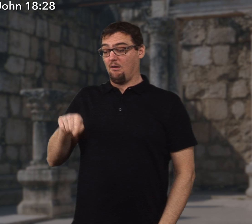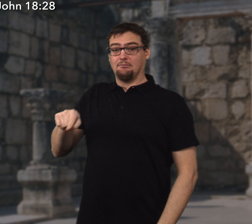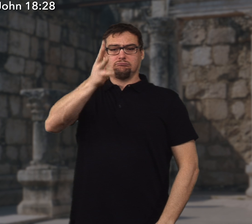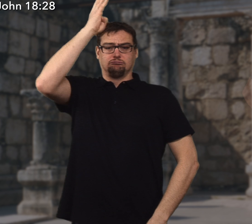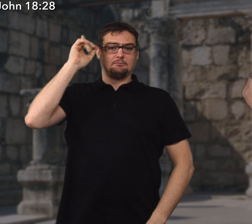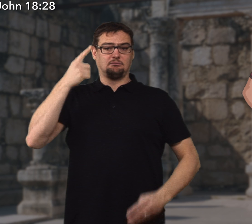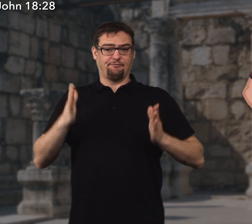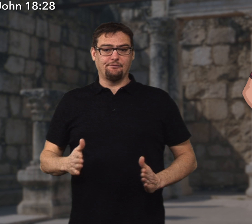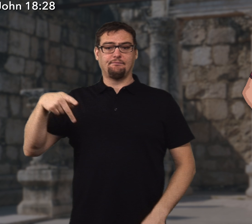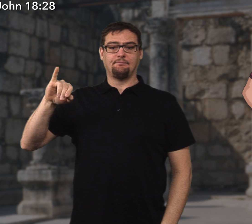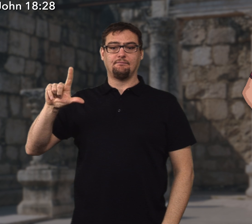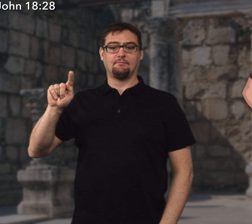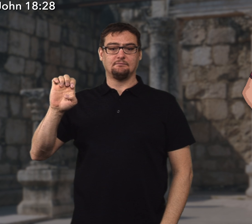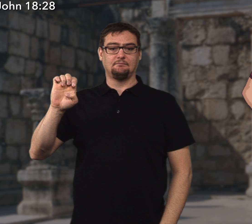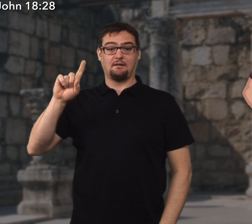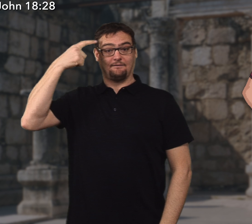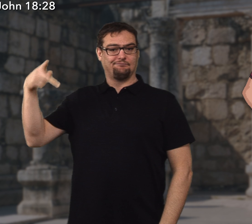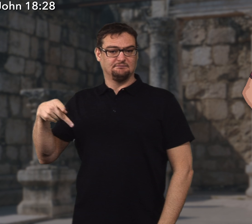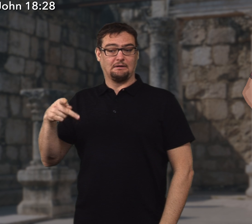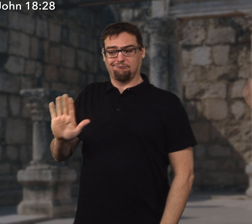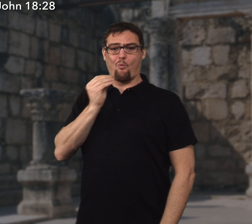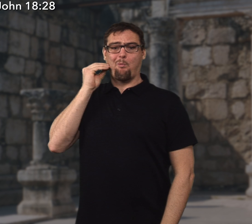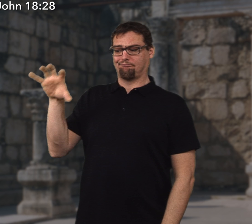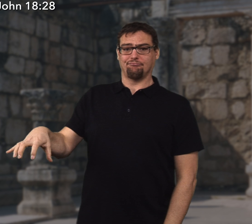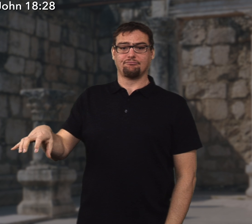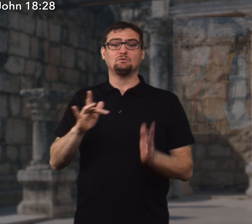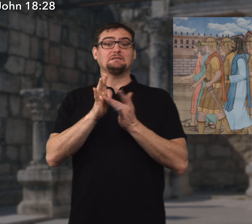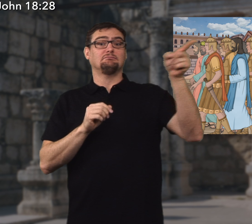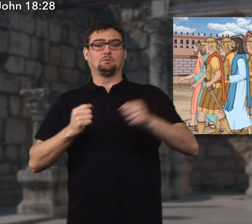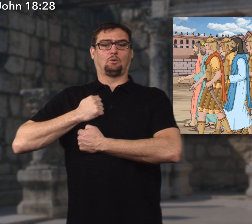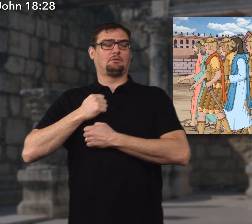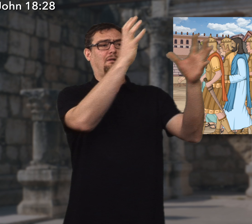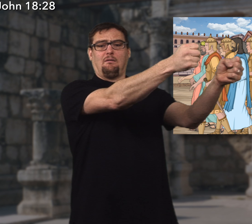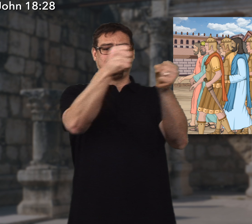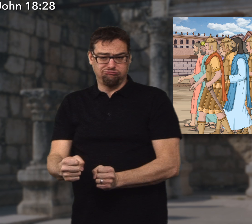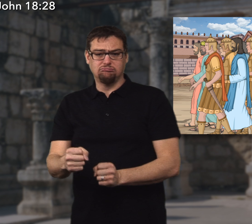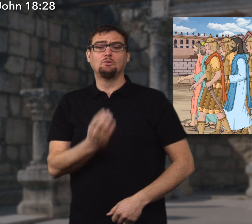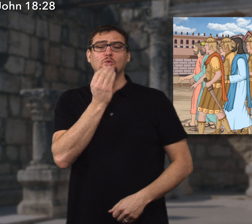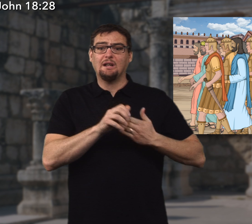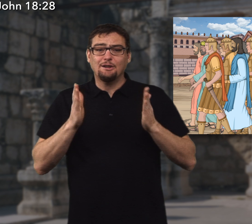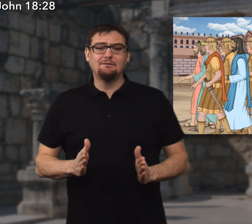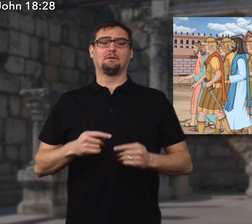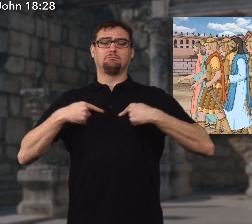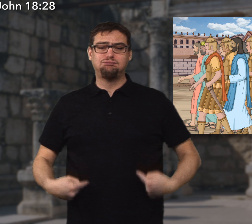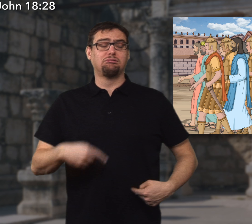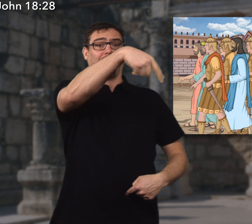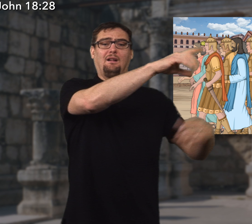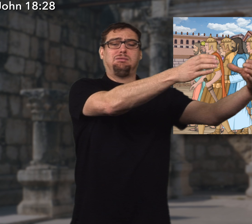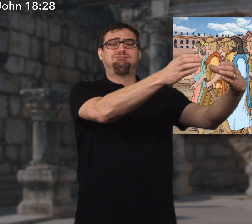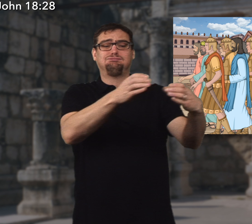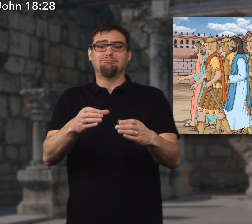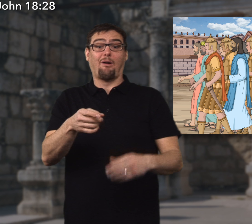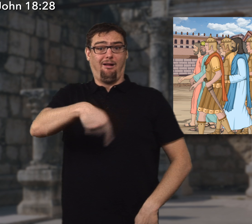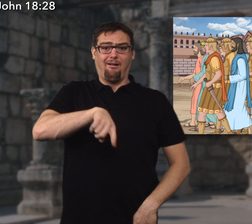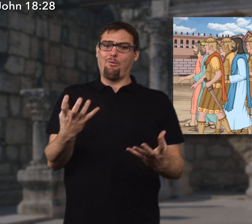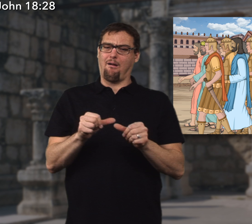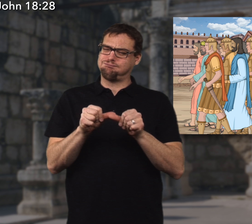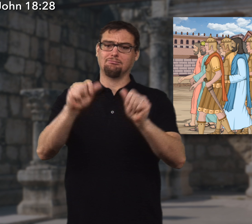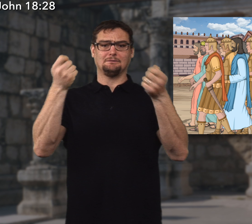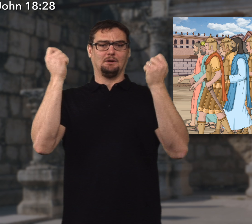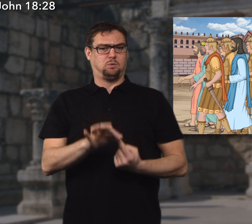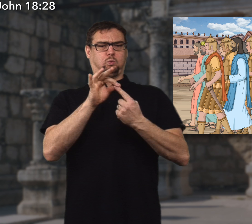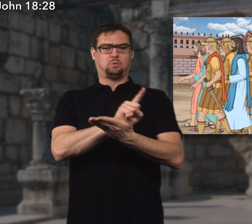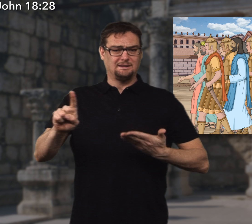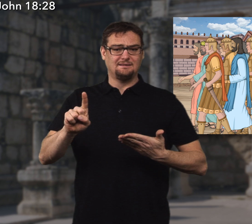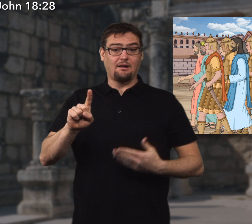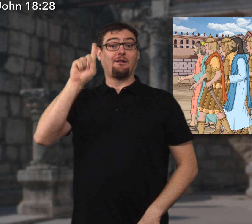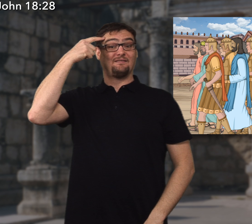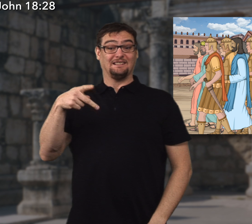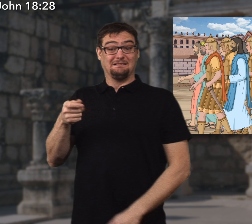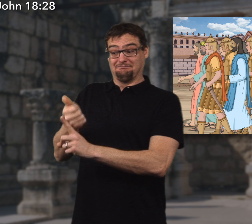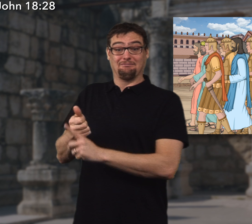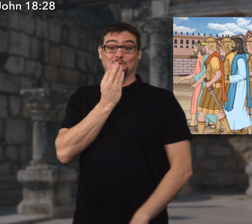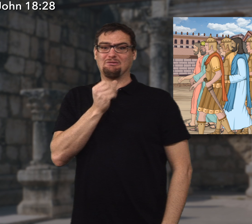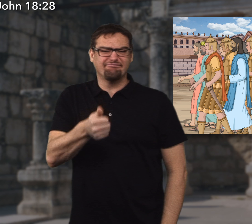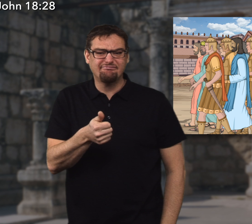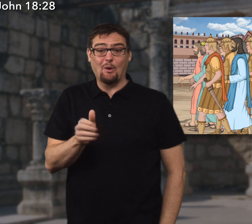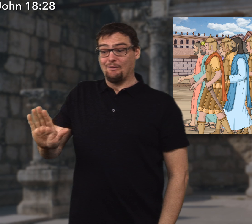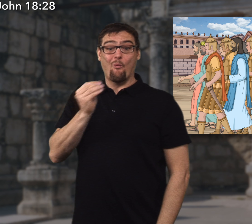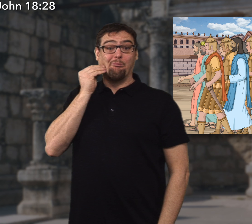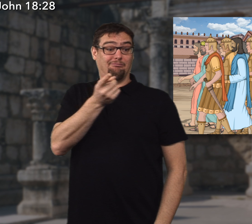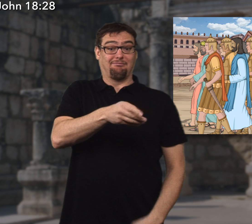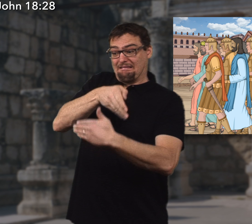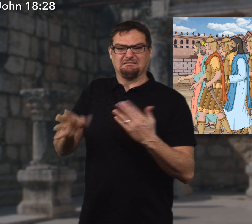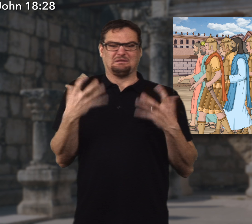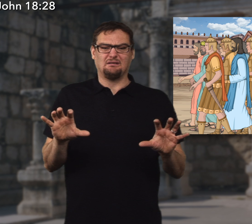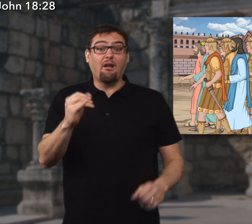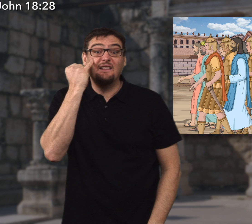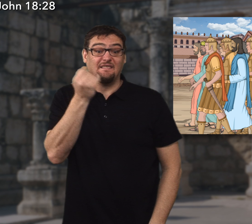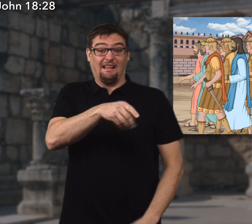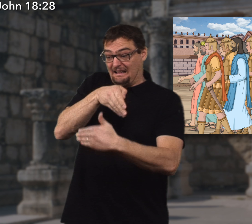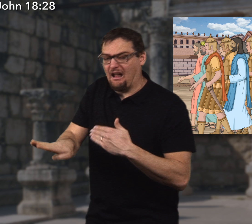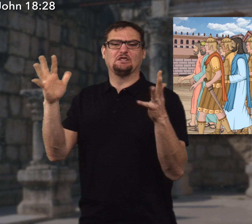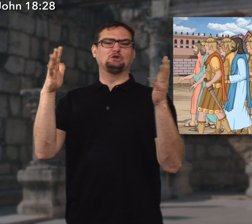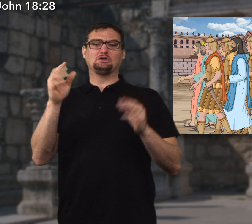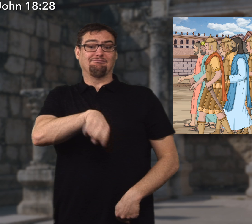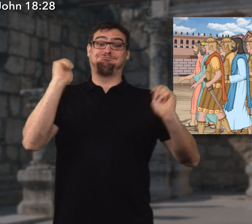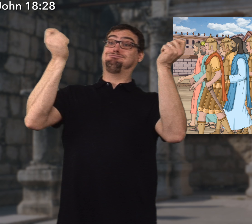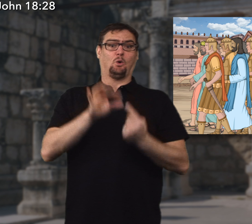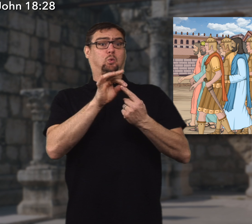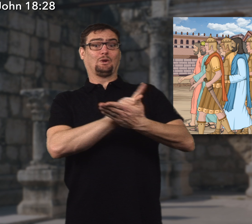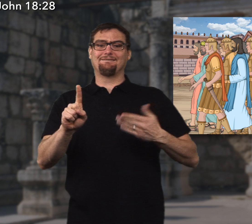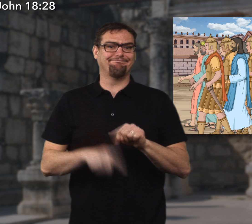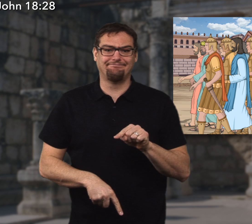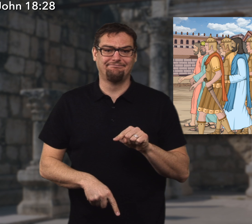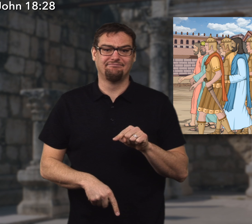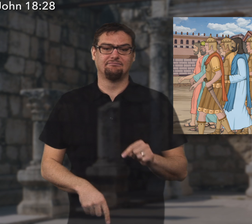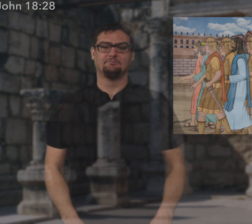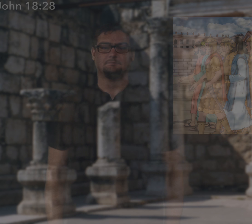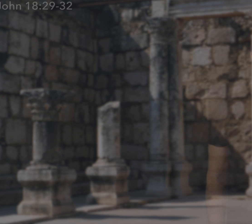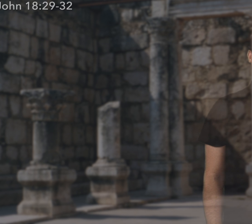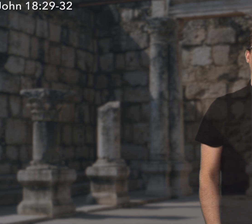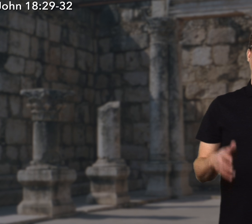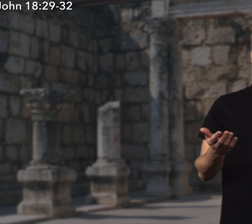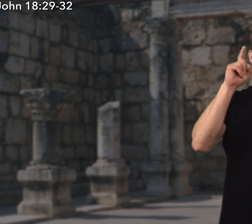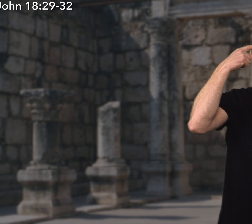By now it was early morning, and the Jews did not enter the Praetorium, to avoid being defiled and unable to eat the Passover.